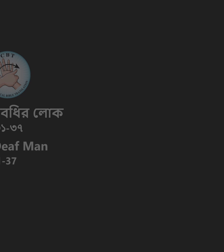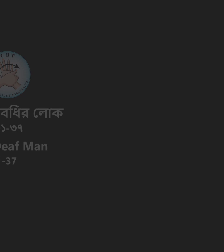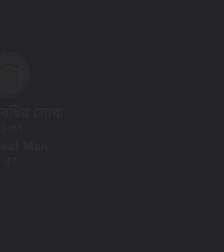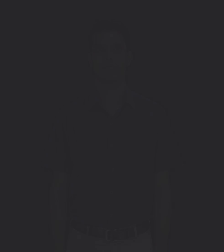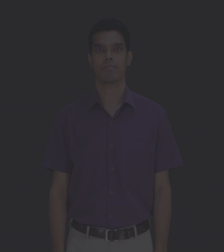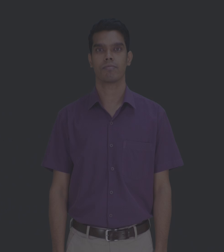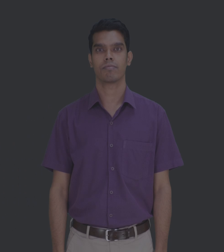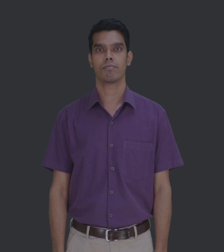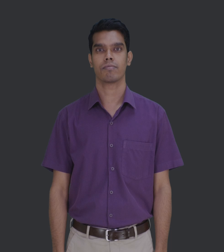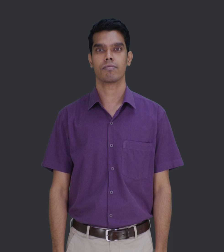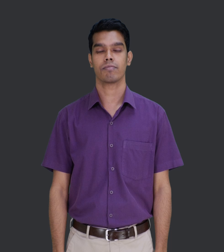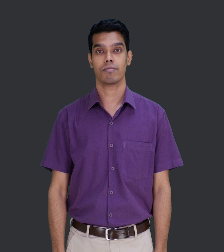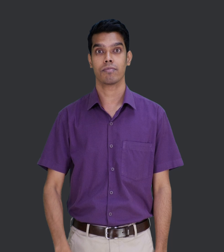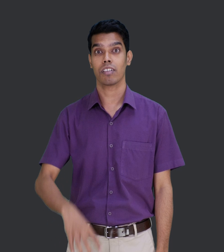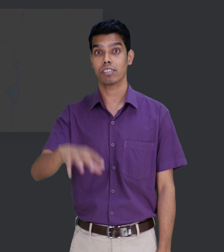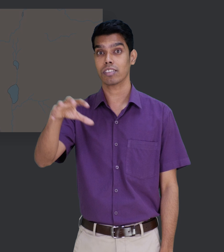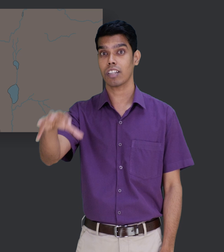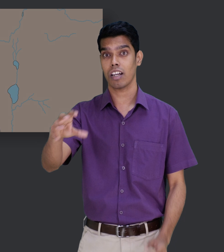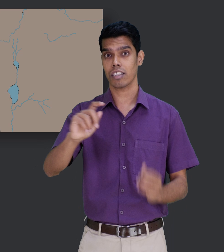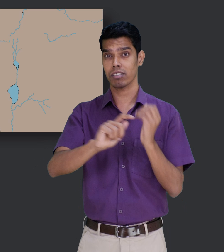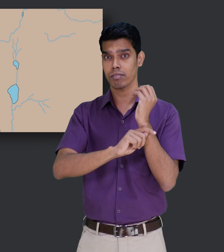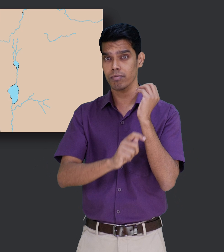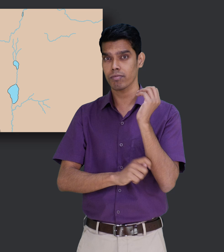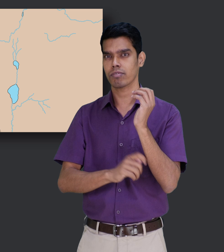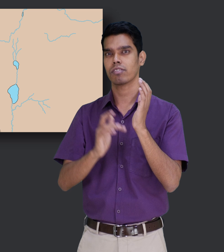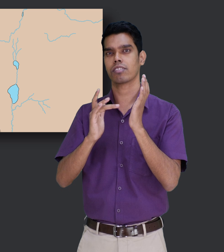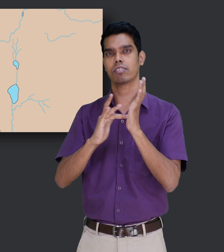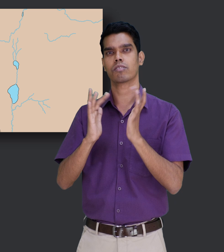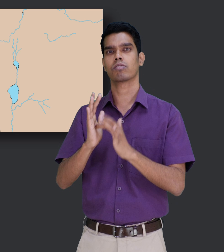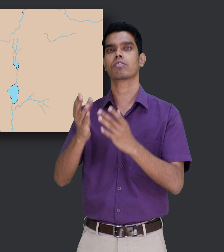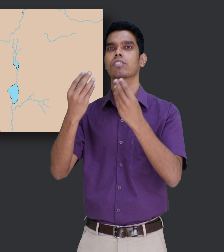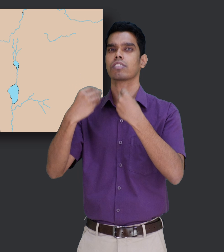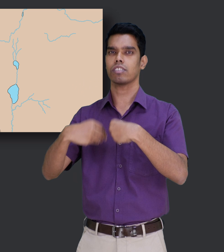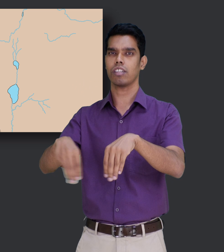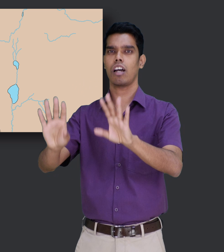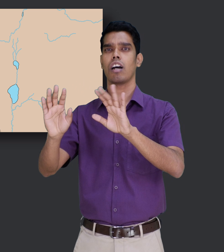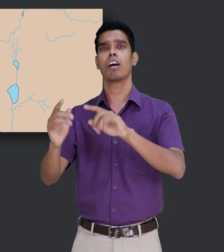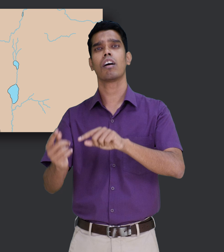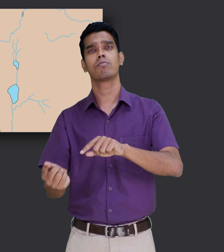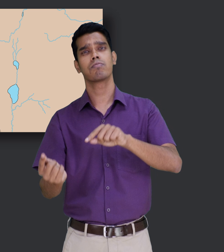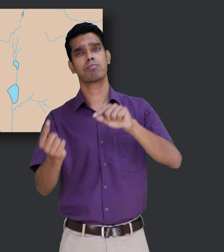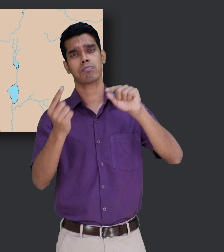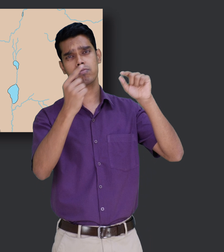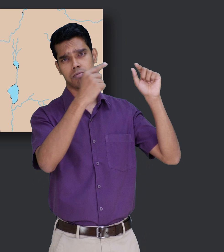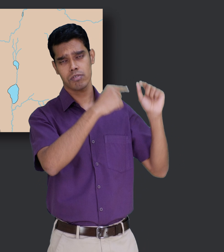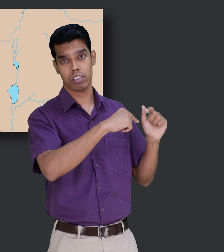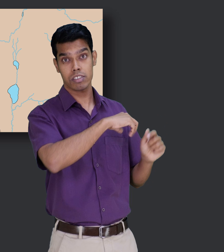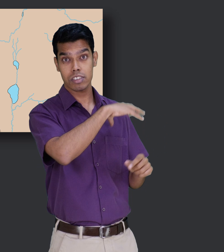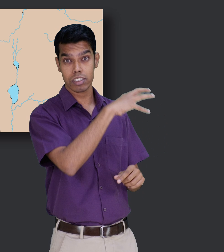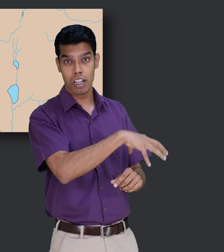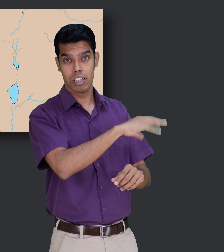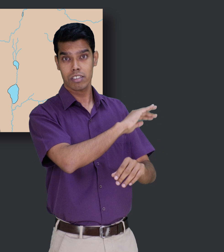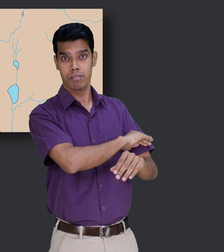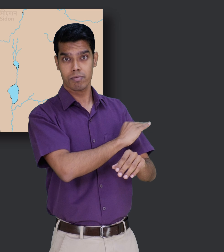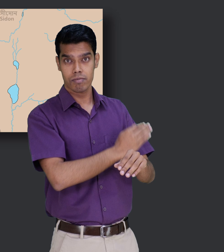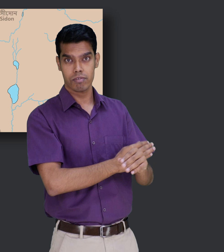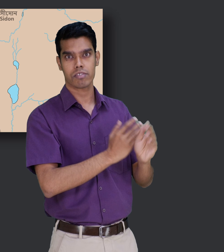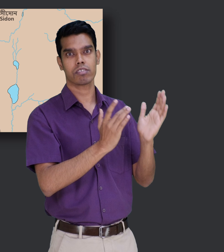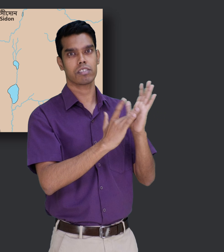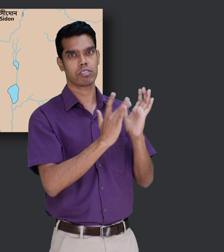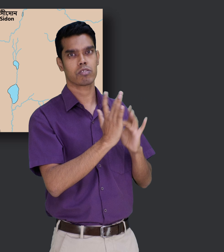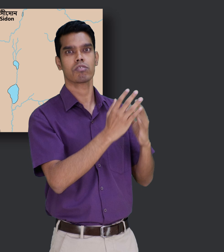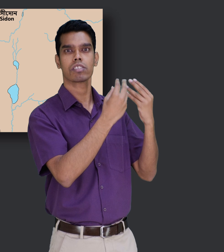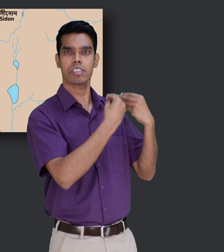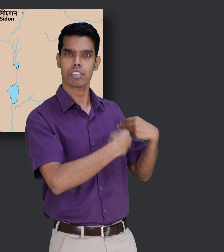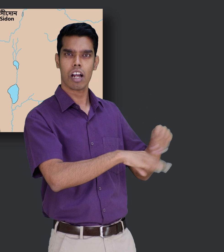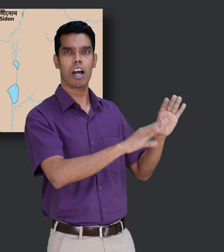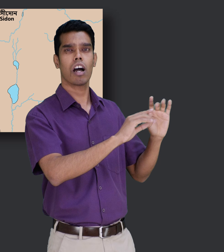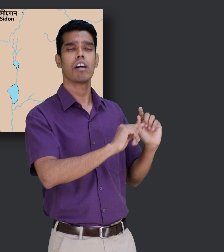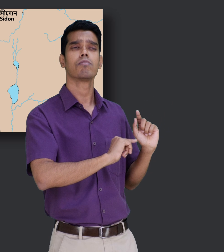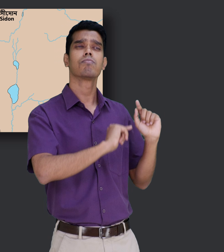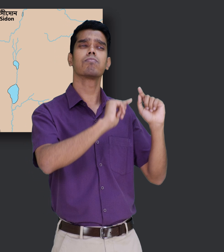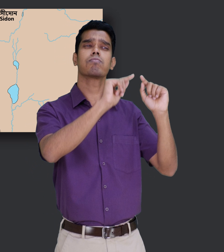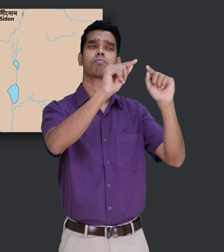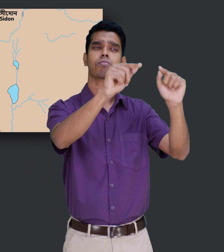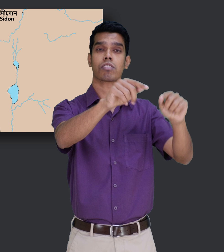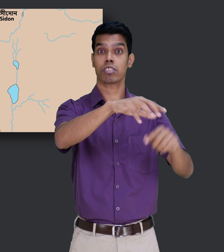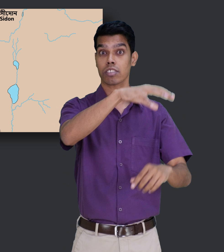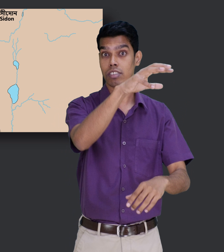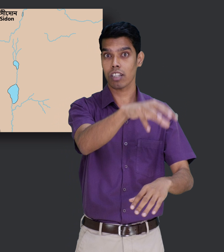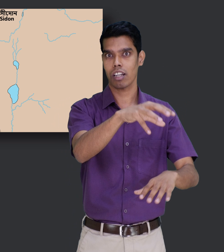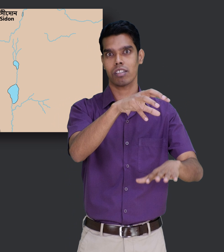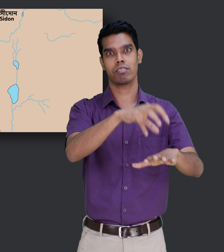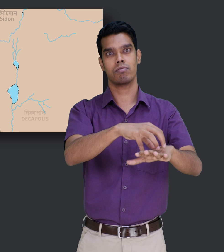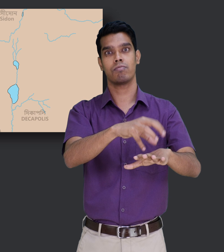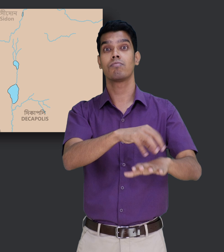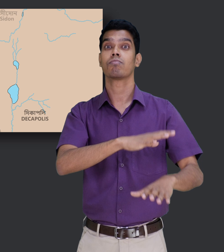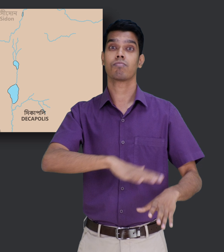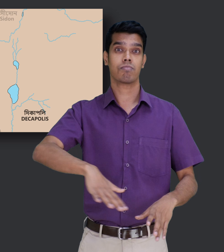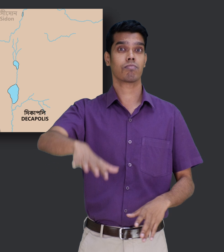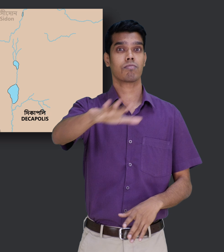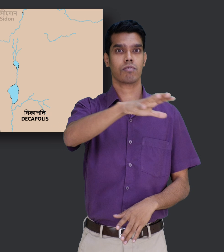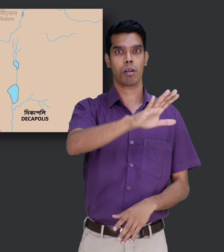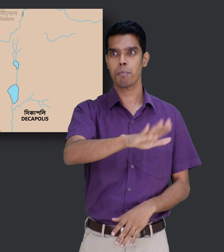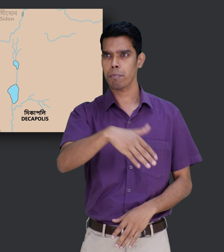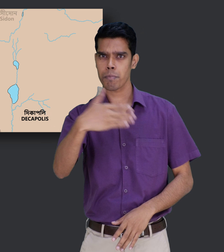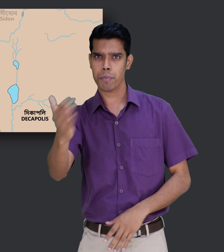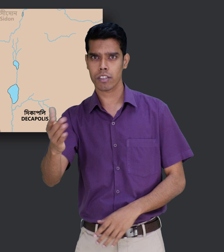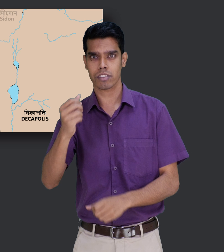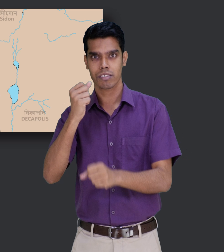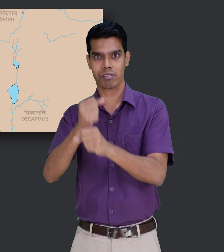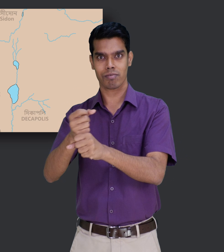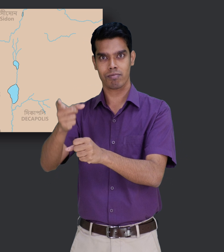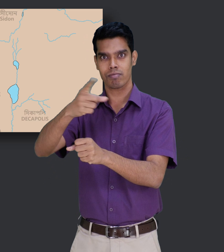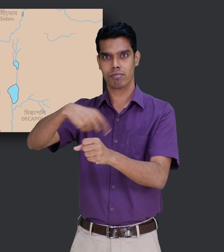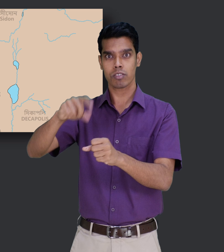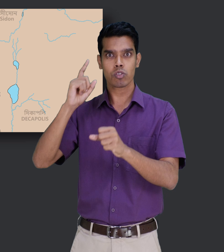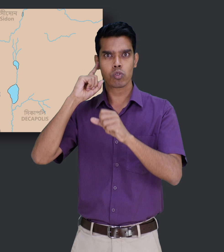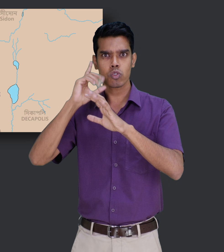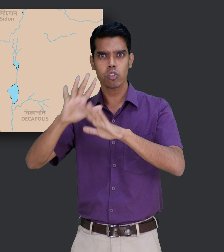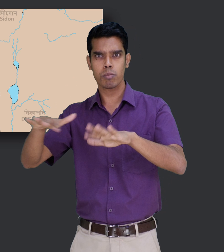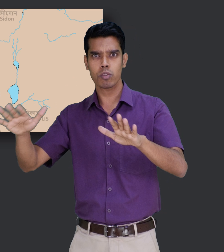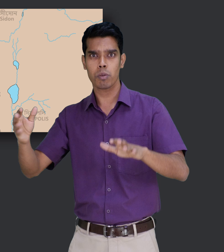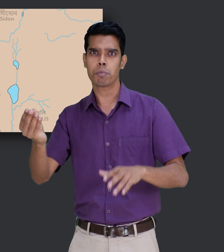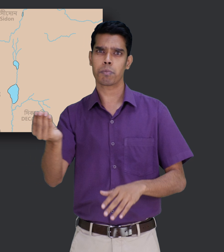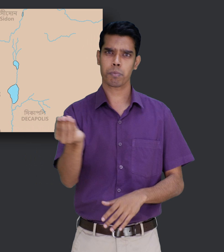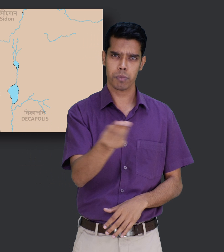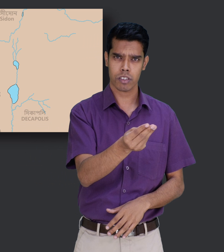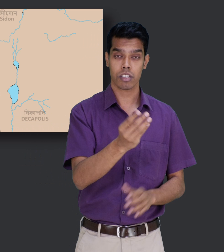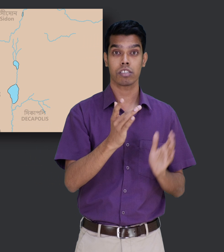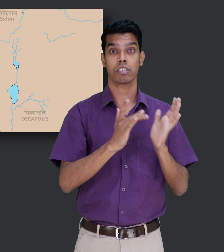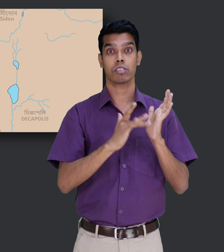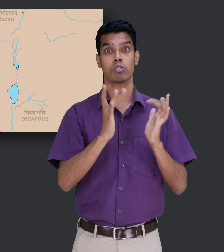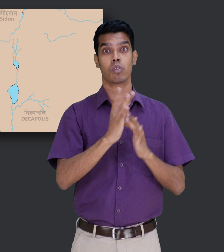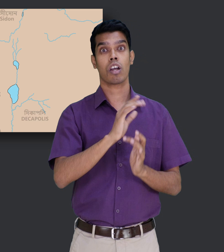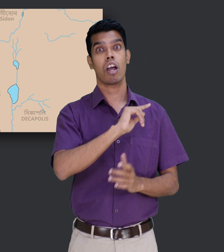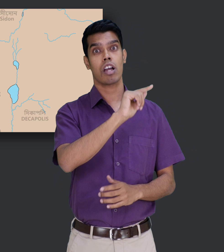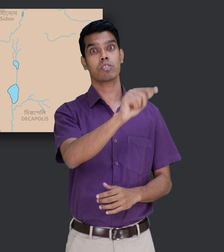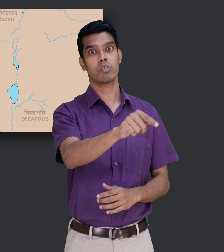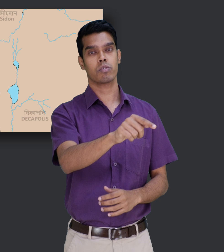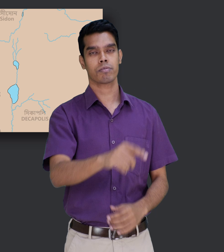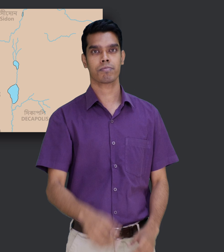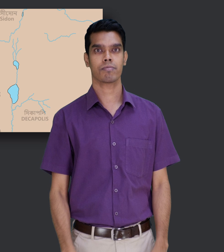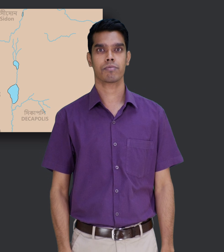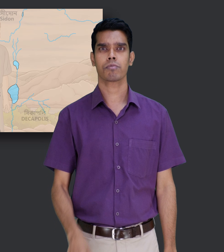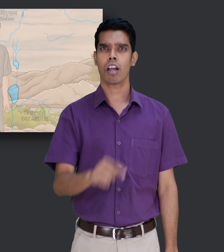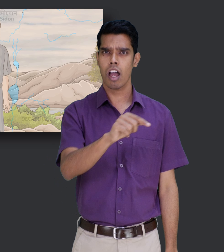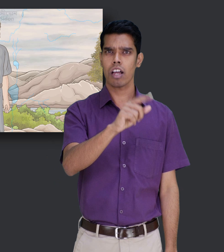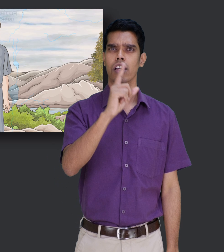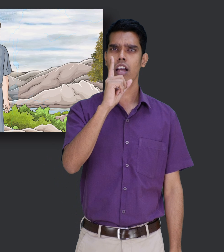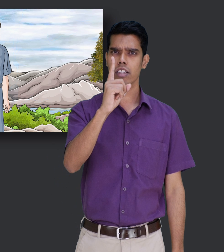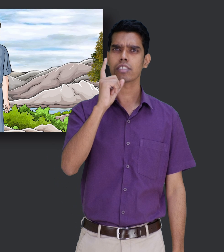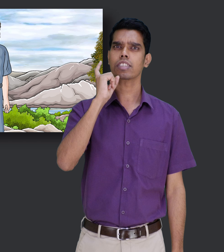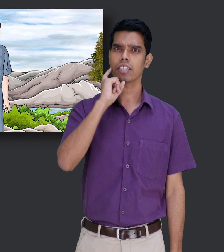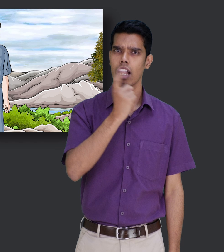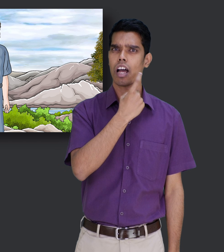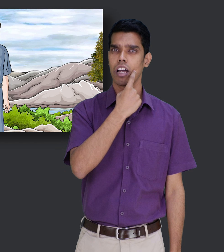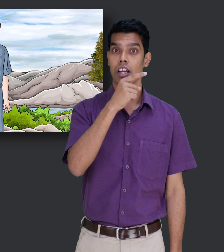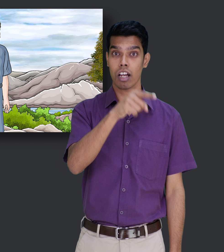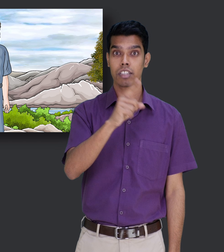Then Jesus left the region of Tyre and went through Sidon to the Sea of Galilee and into the region of the Decapolis.